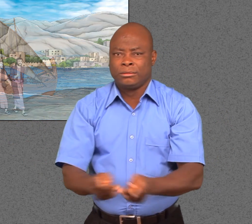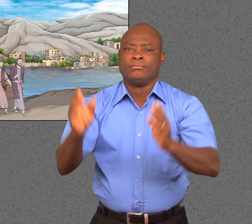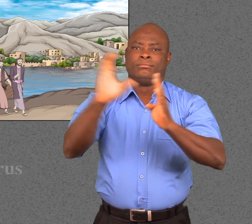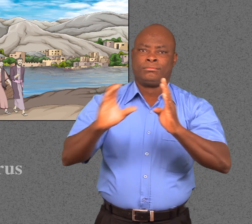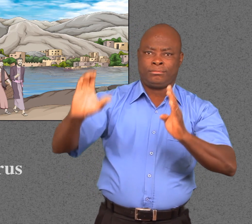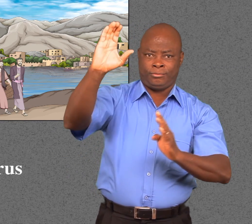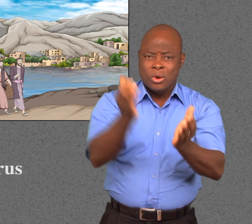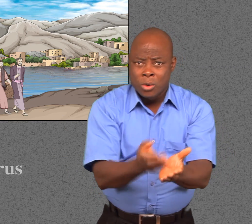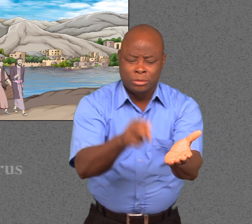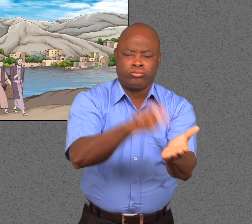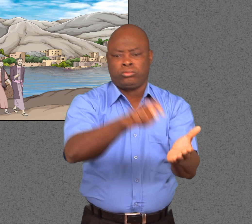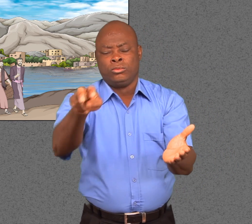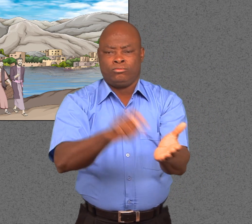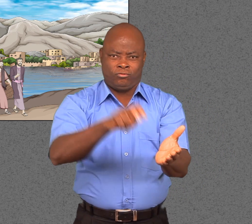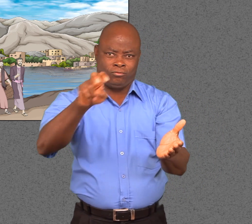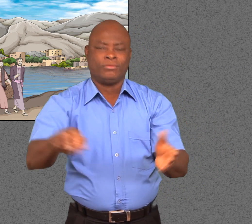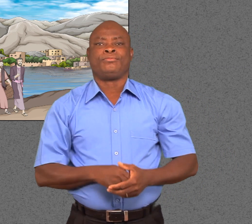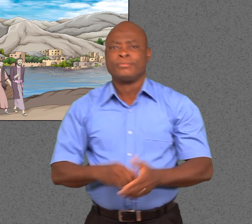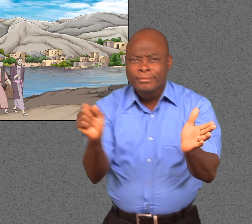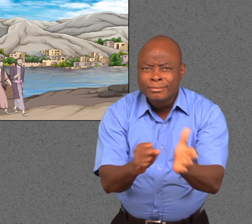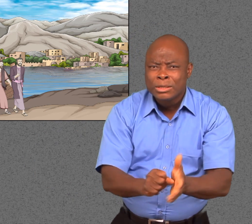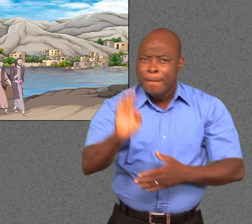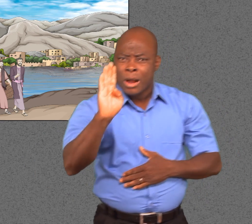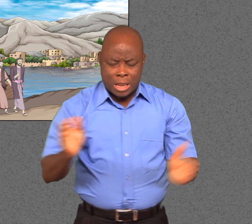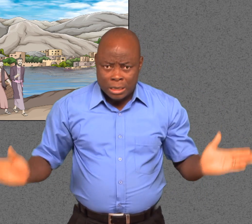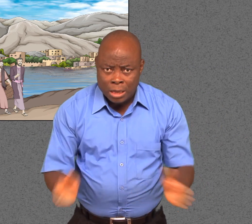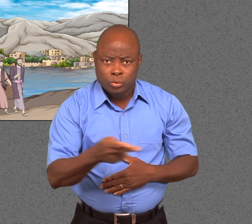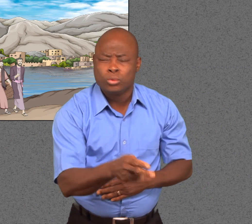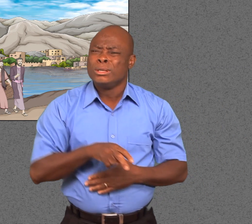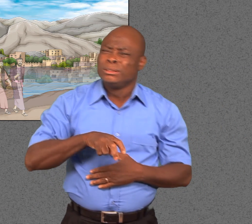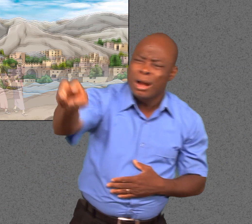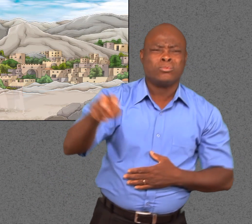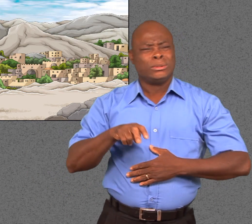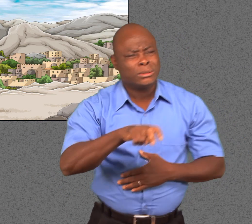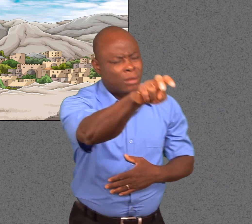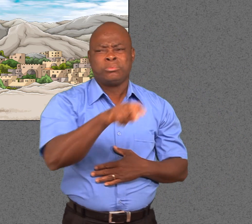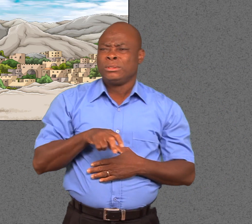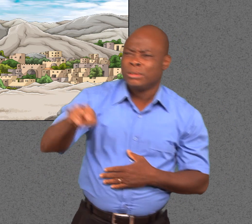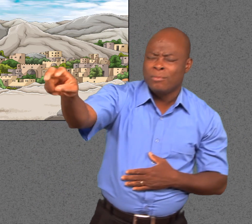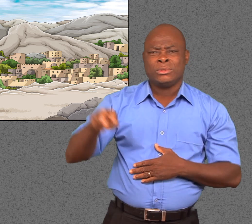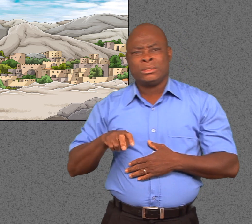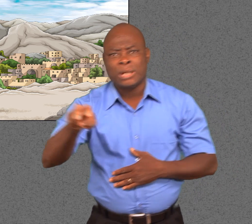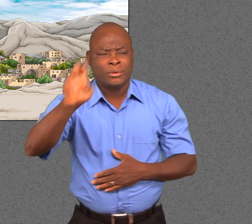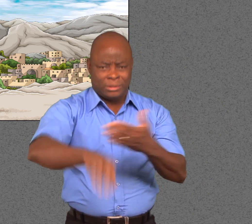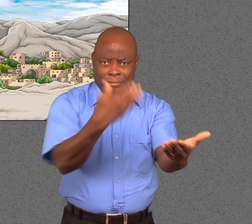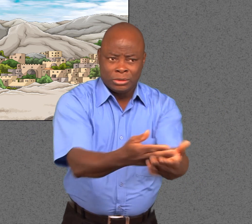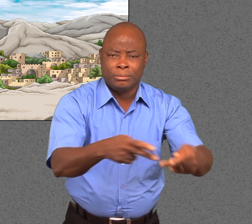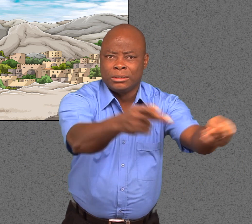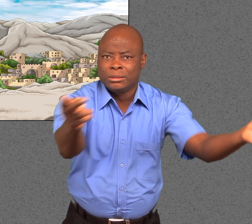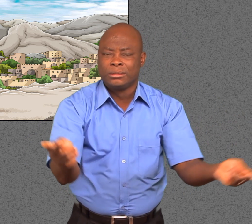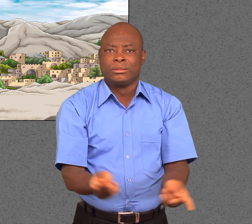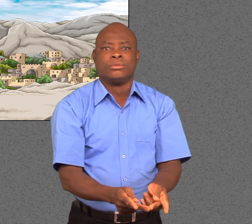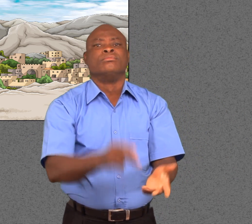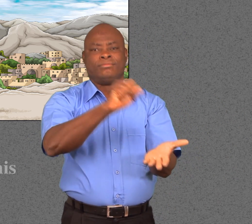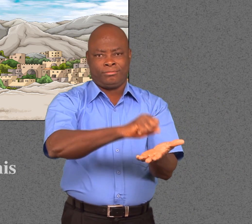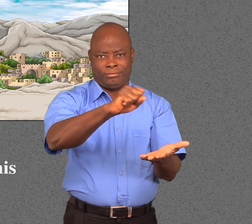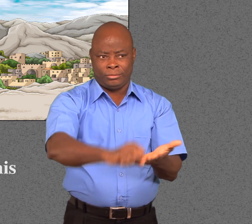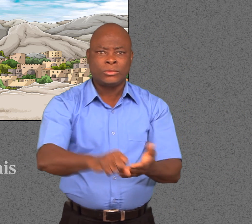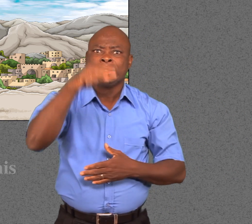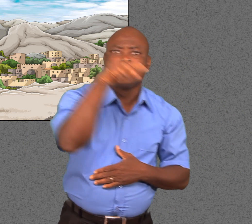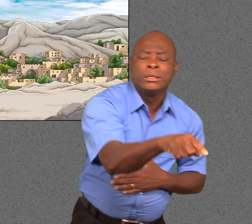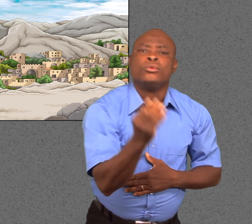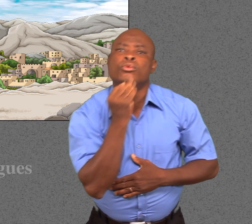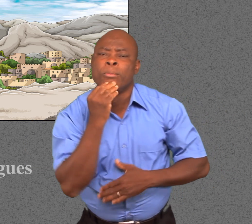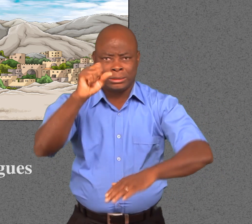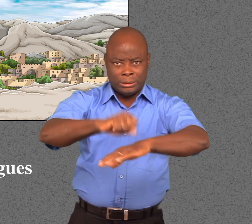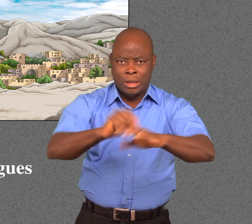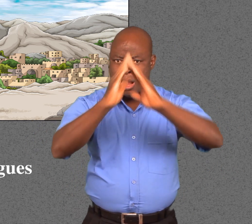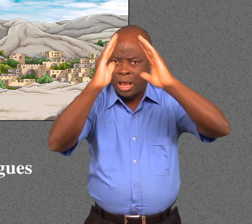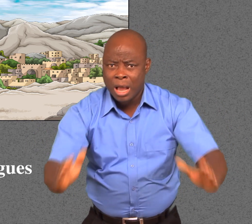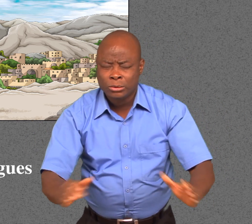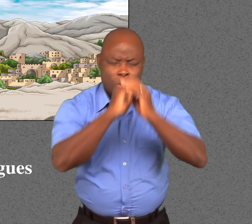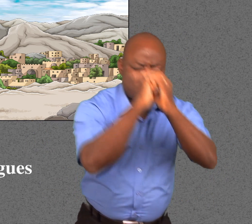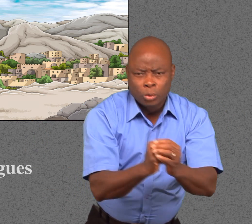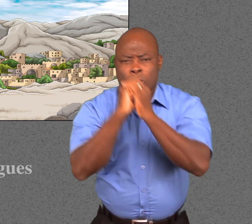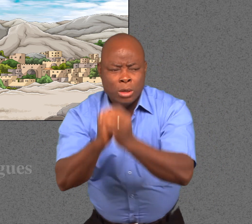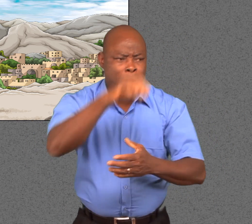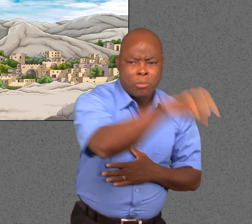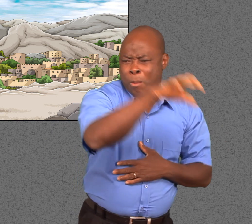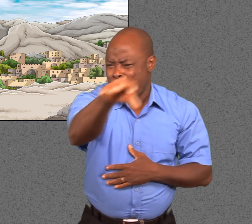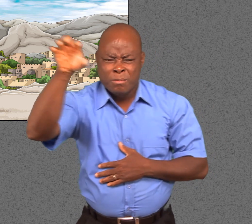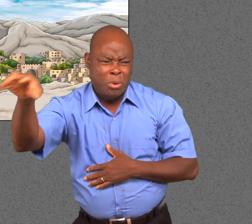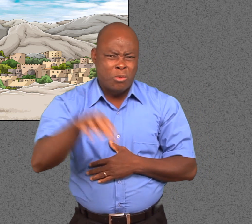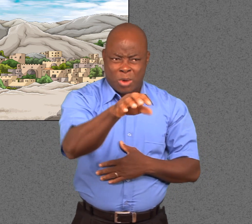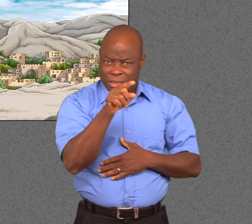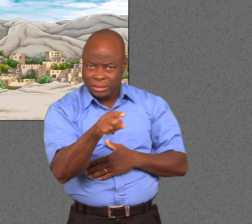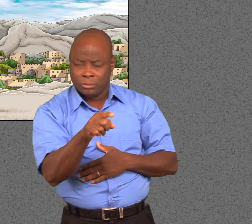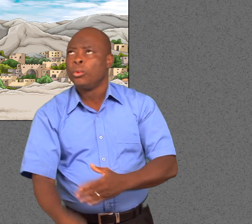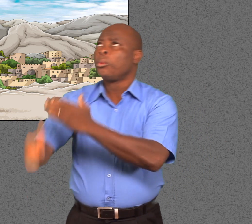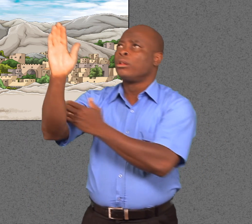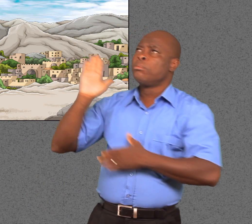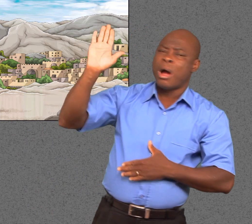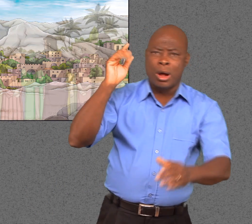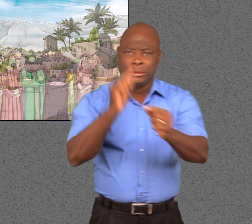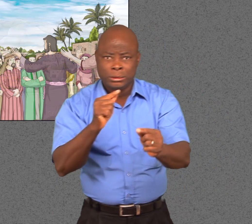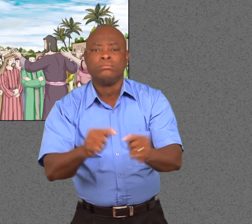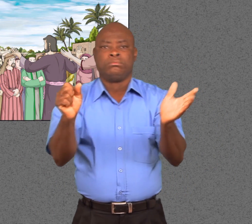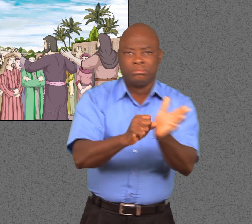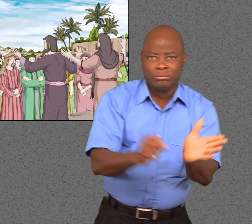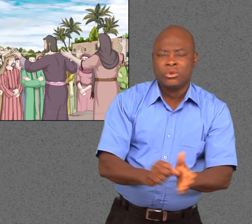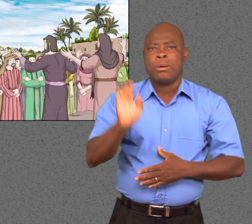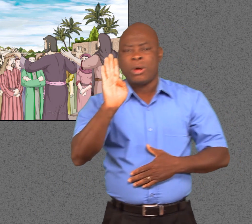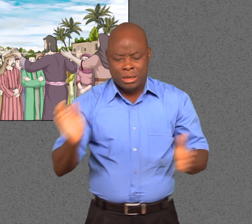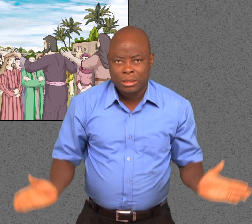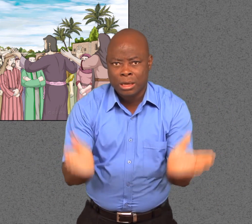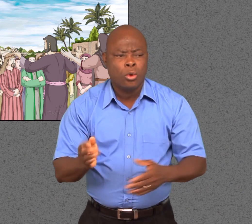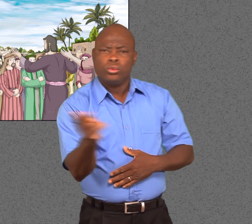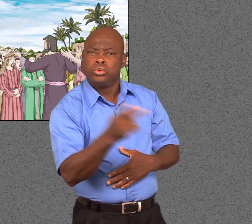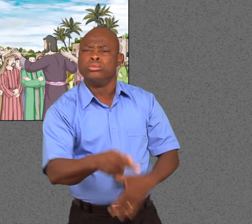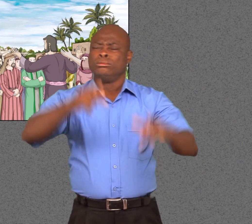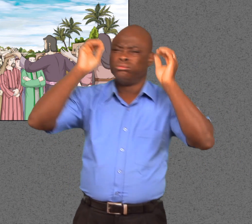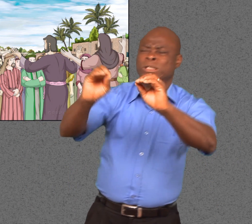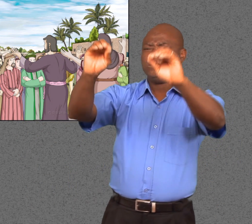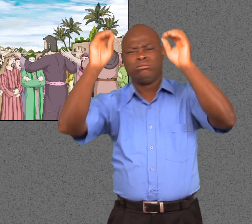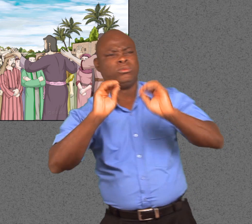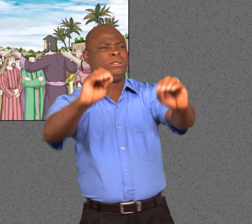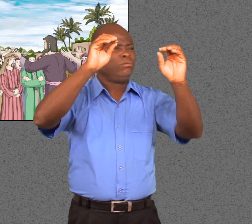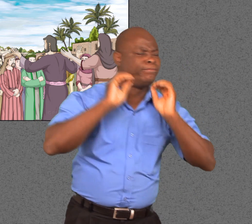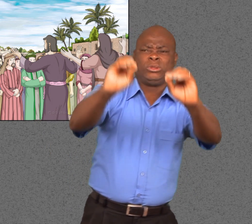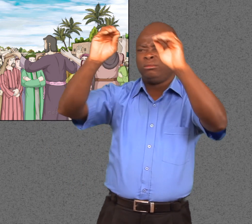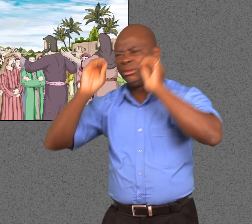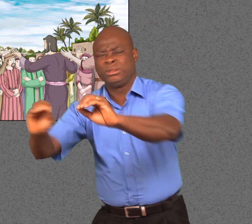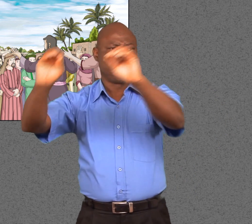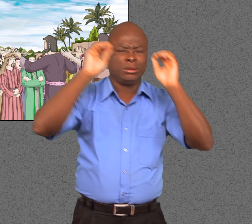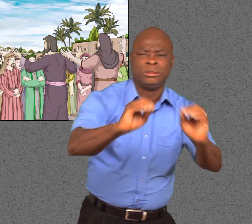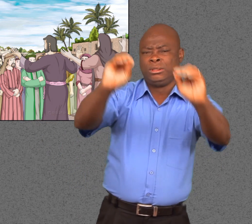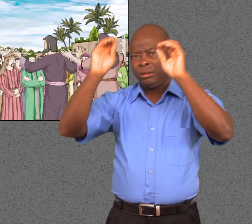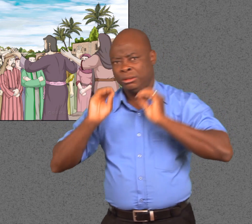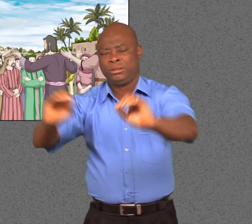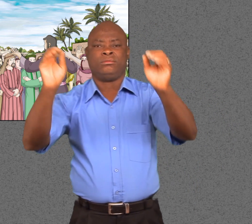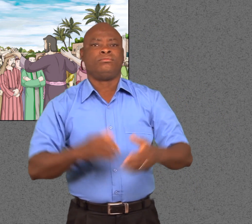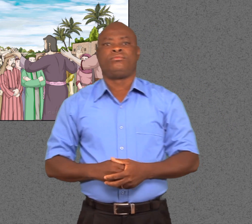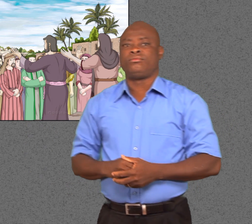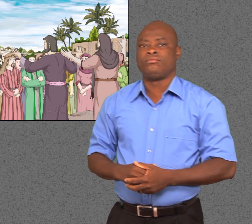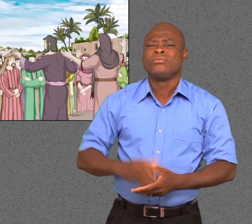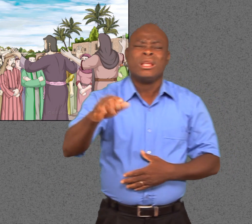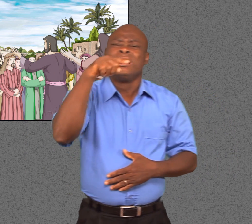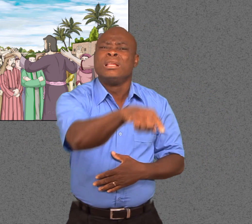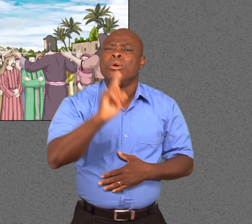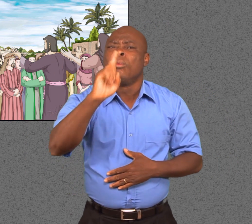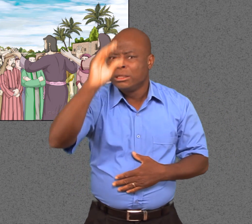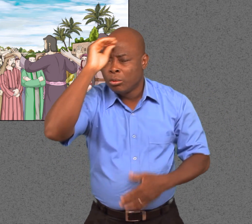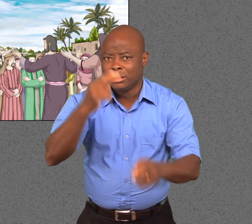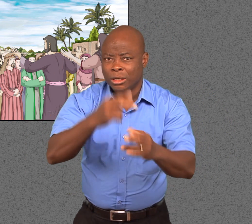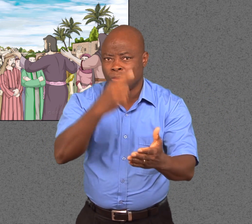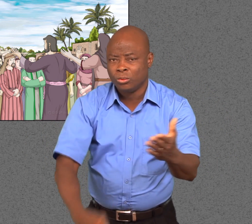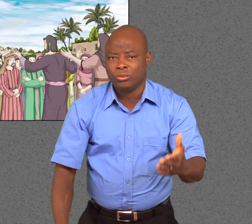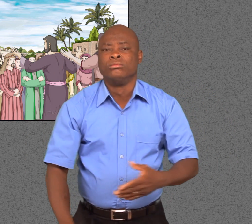When they arrived at Salamis, they proclaimed the word of God in the Jewish synagogues.